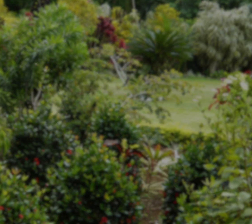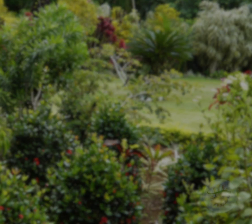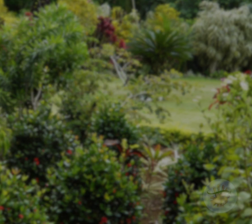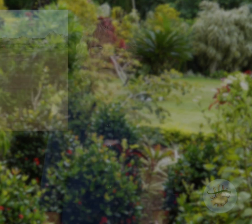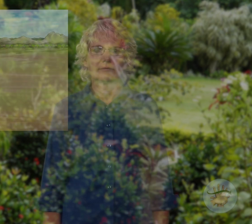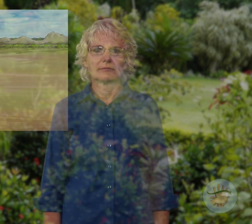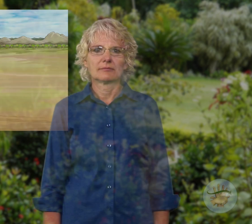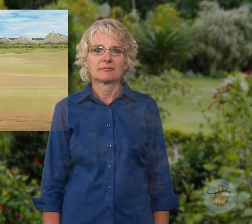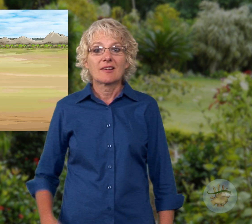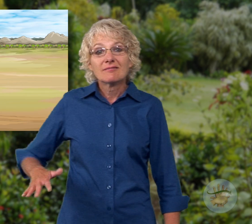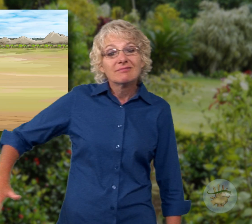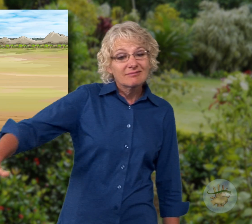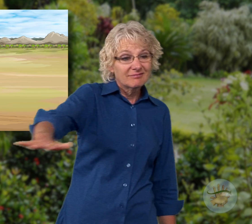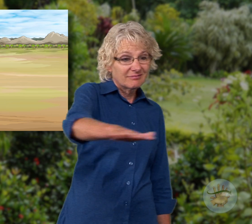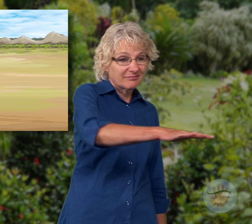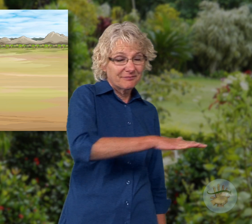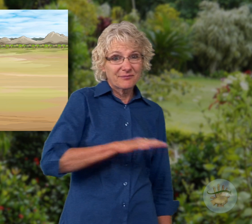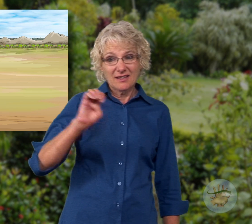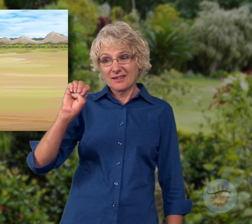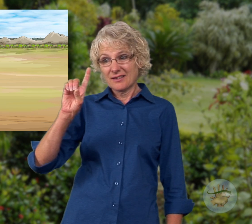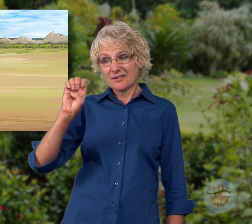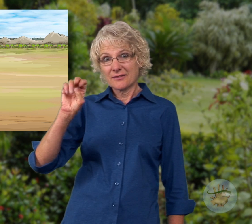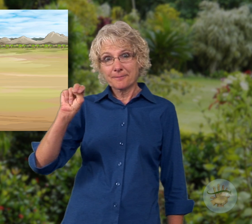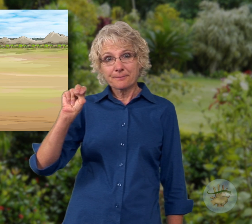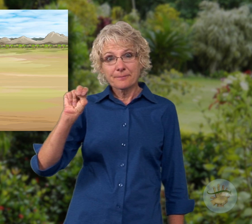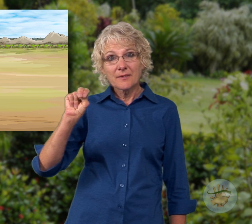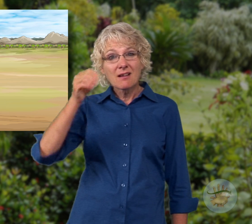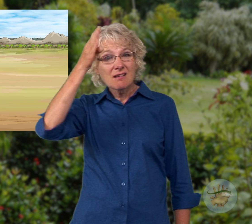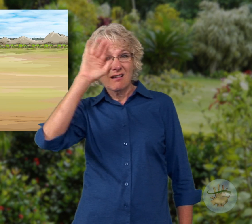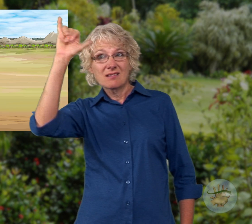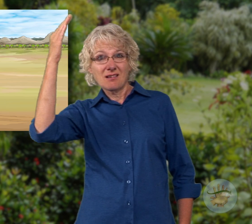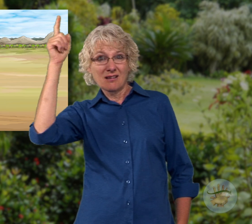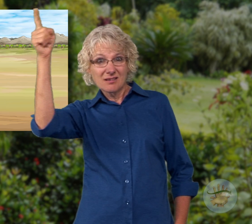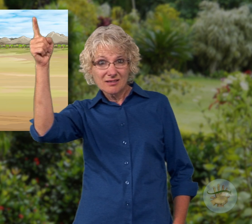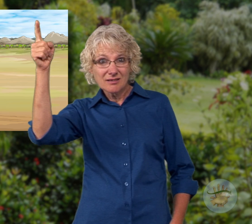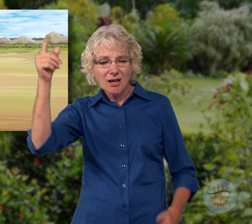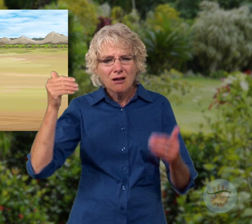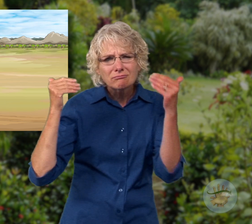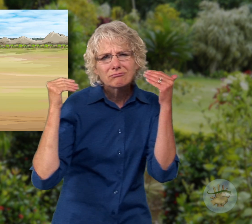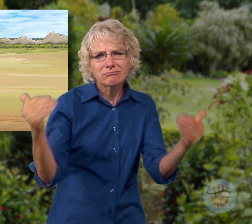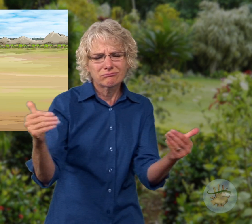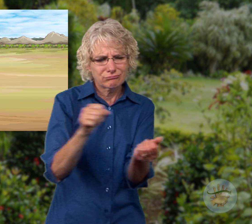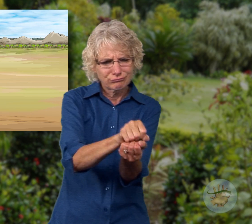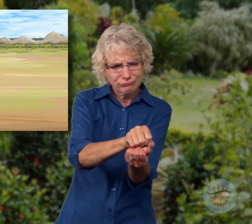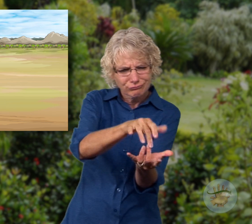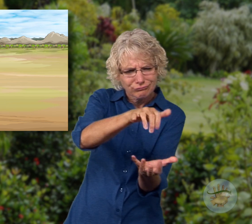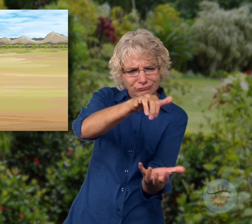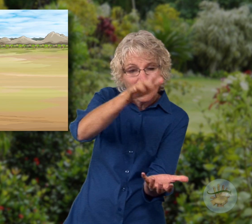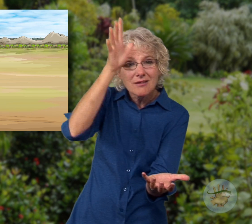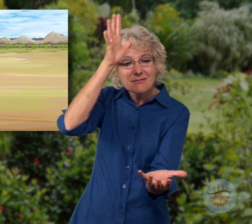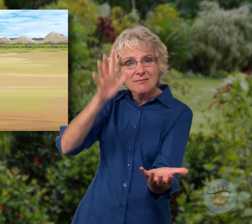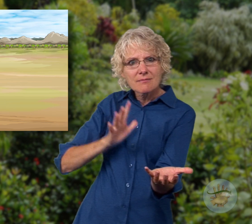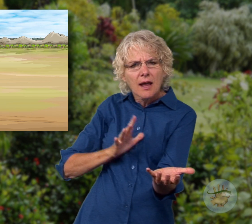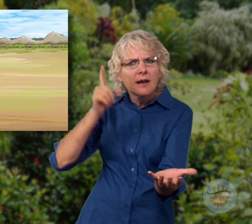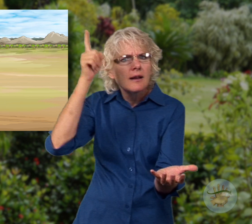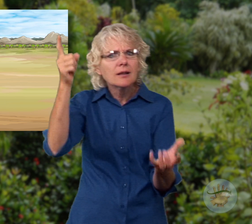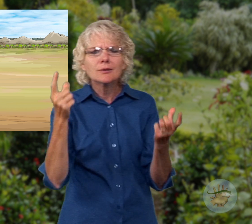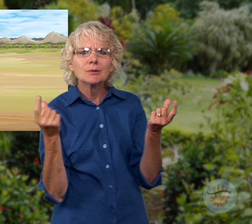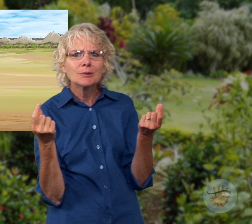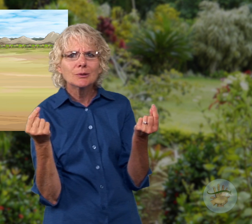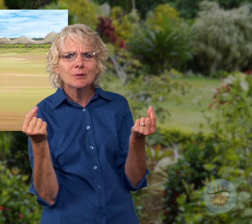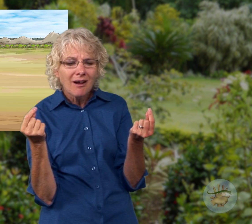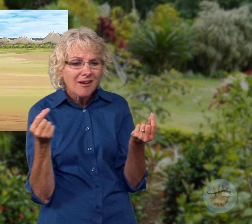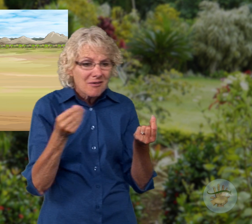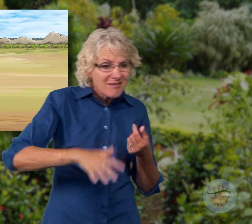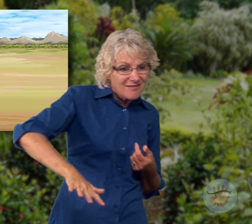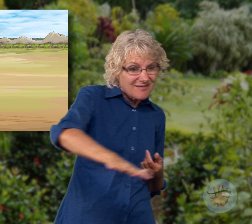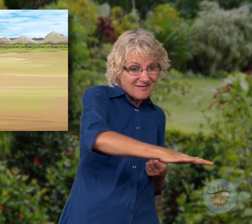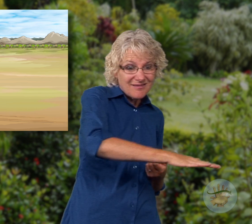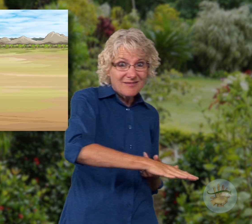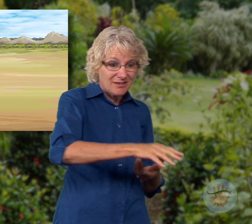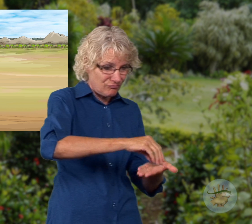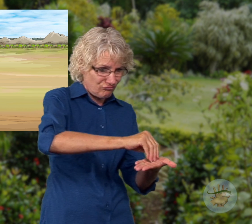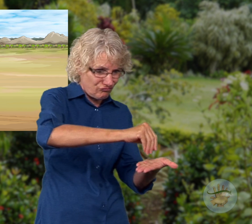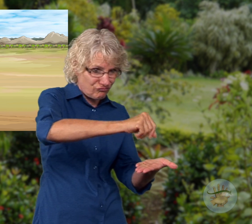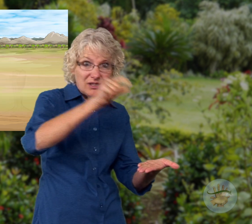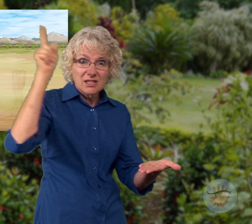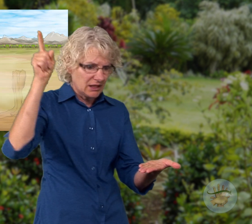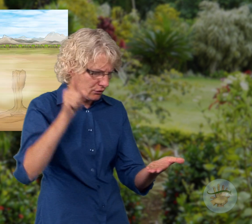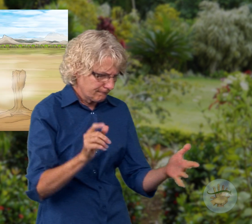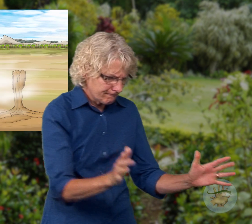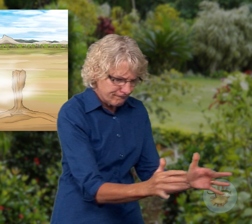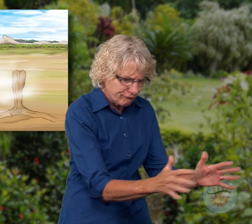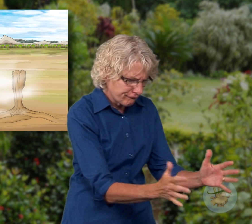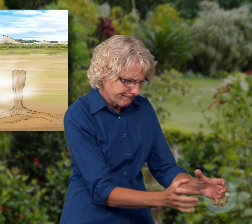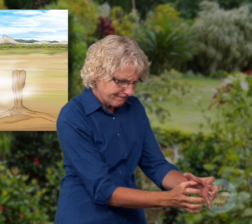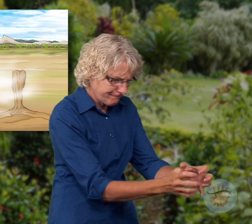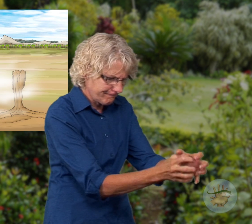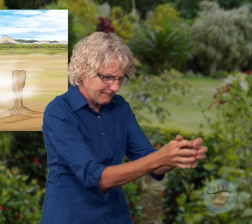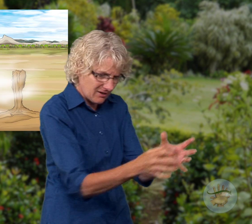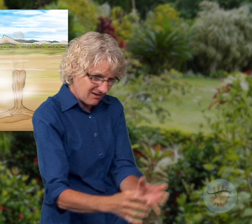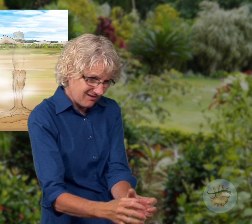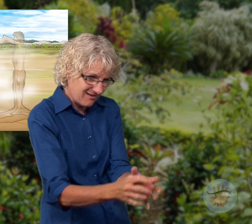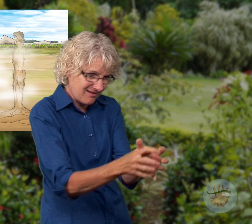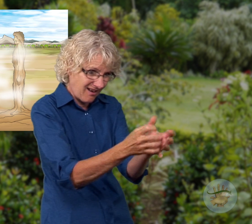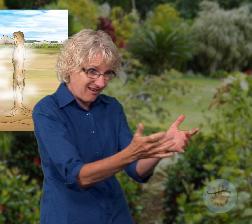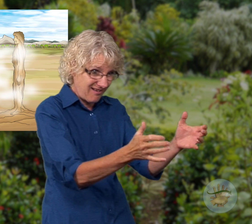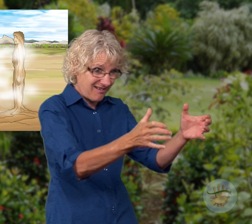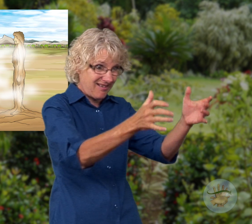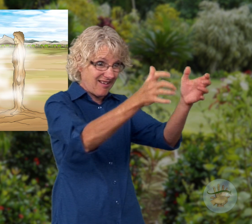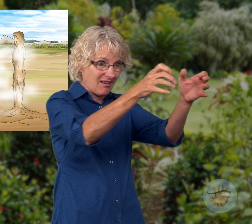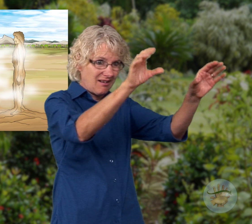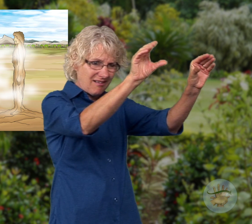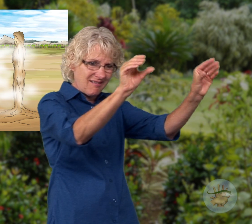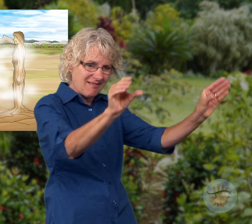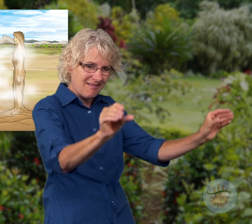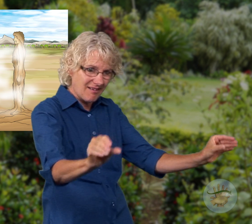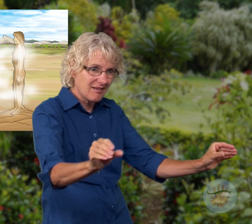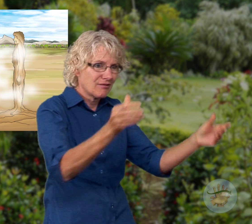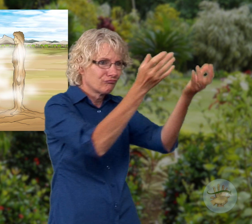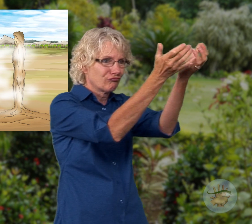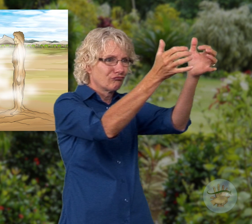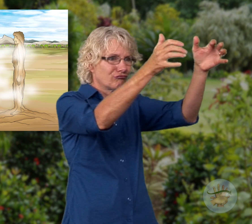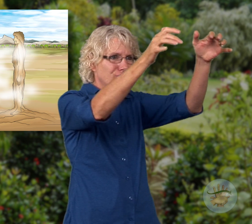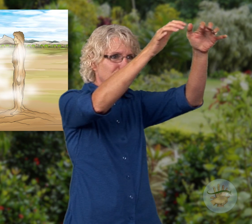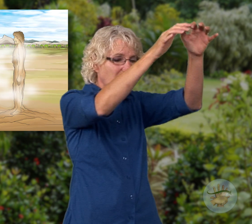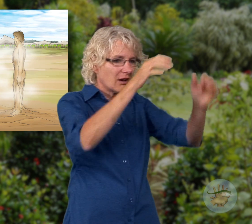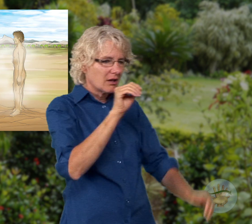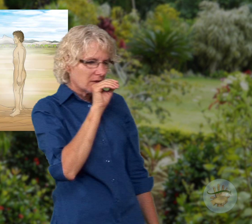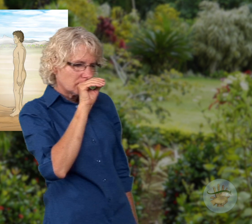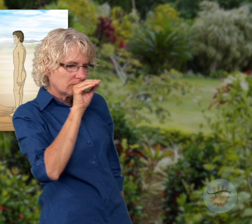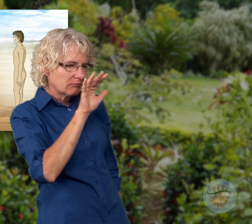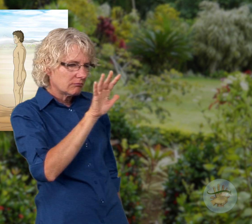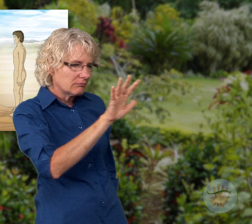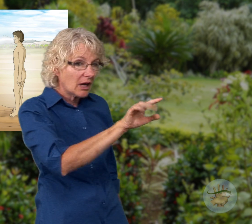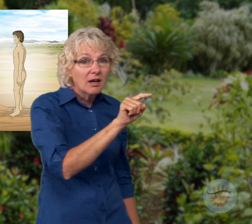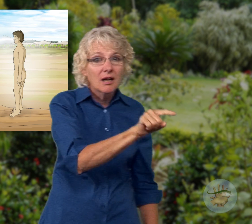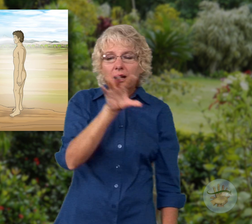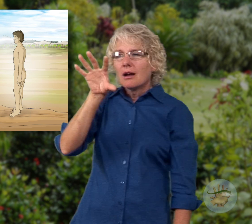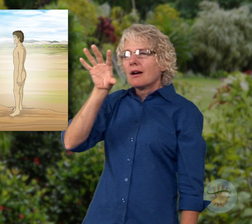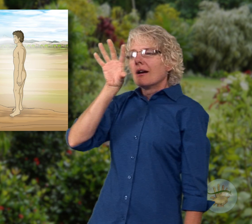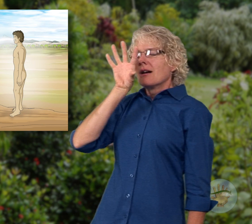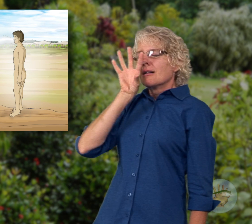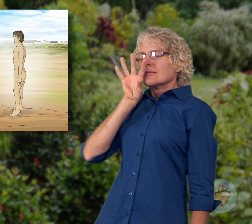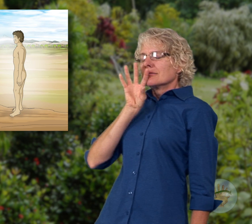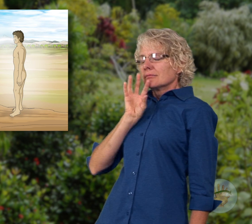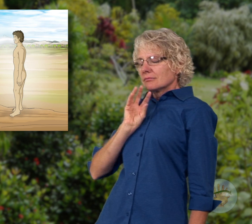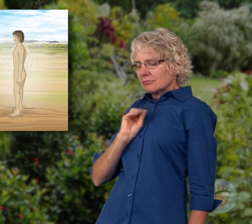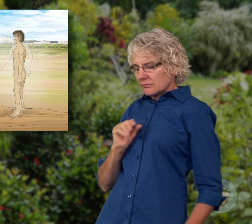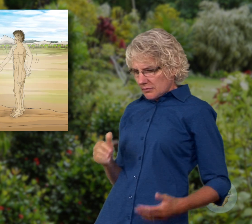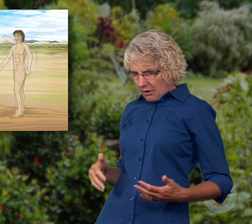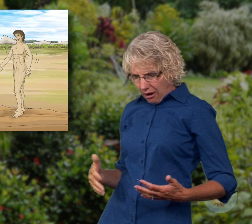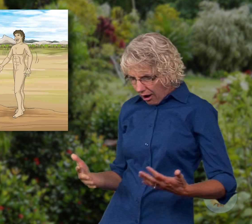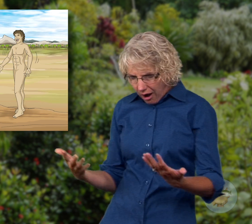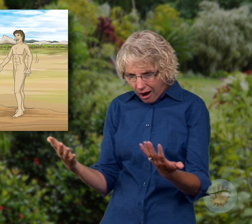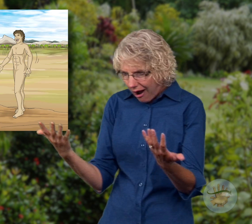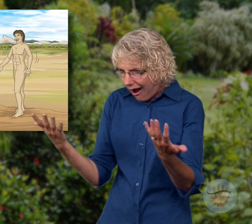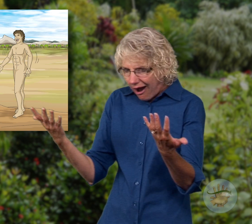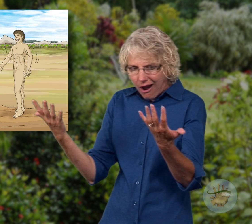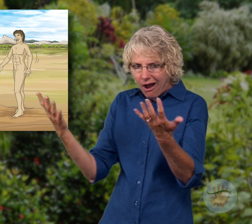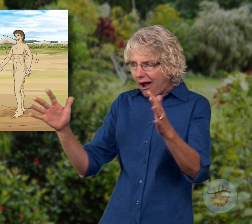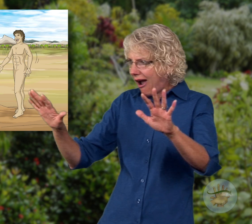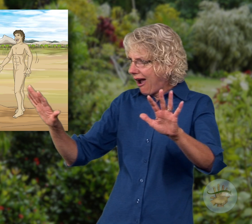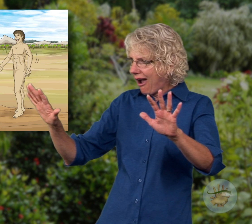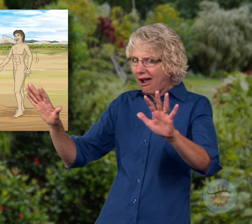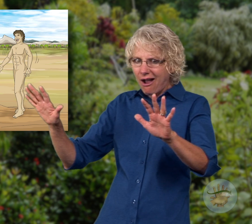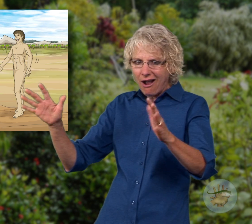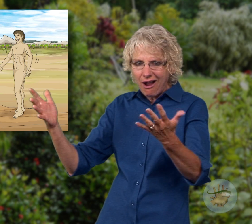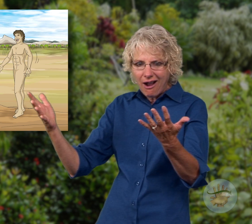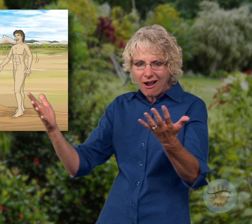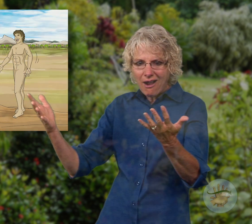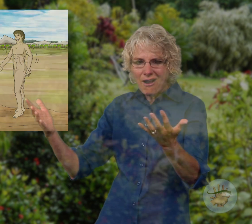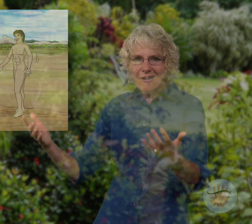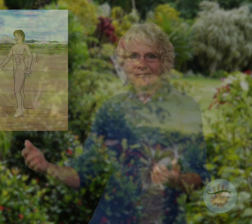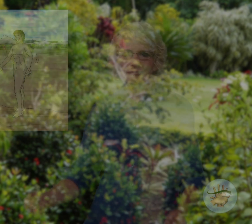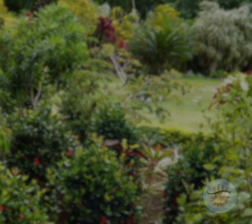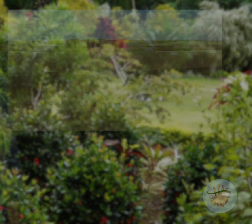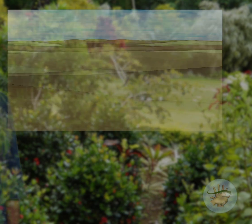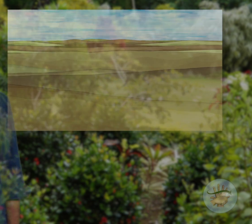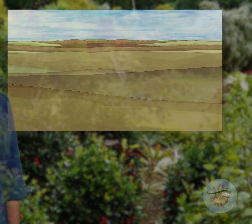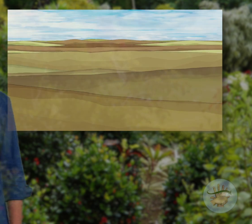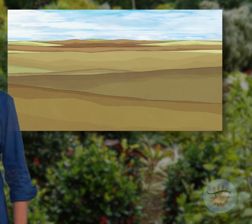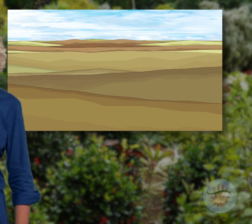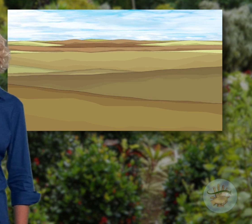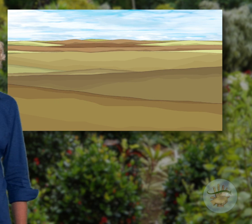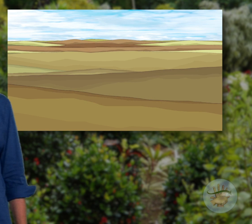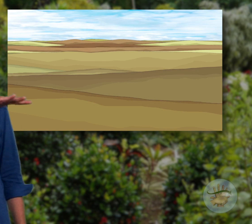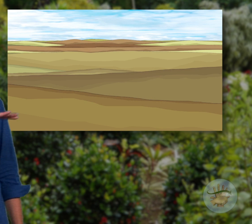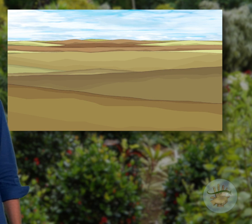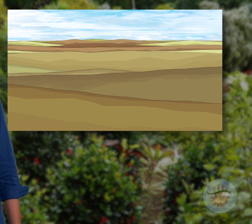Then the LORD God formed man from the dust of the ground and breathed the breath of life into his nostrils, and the man became a living being.